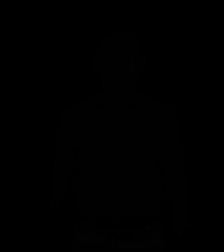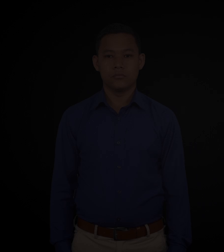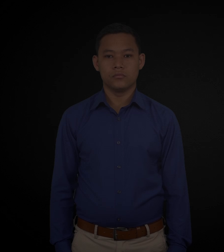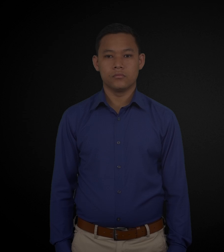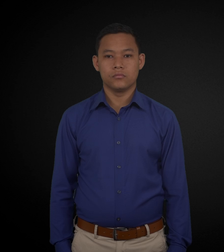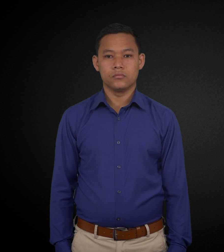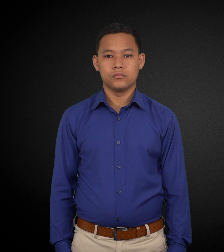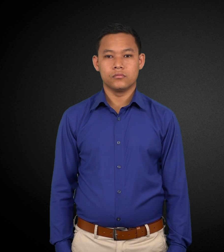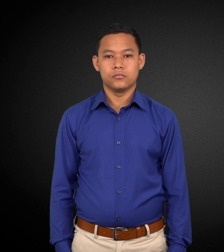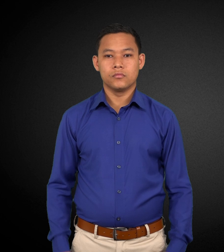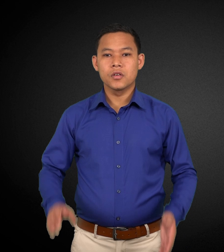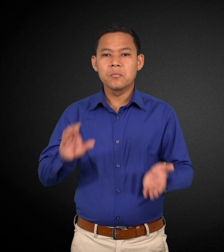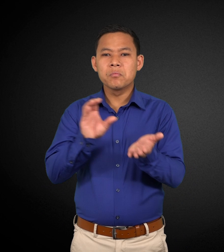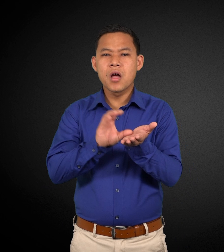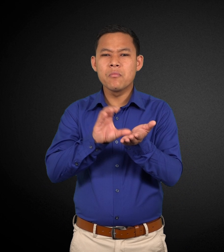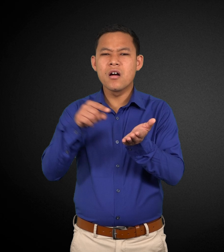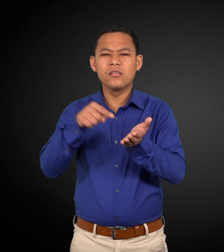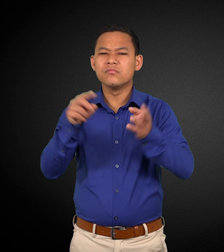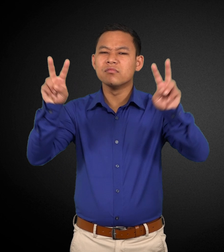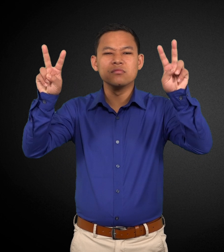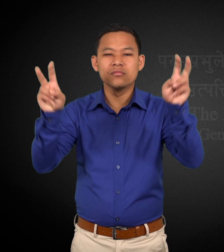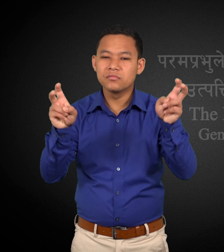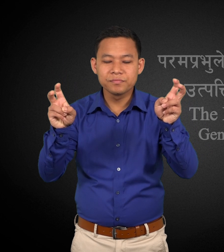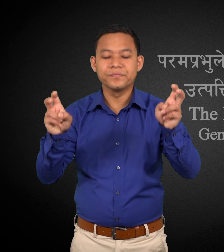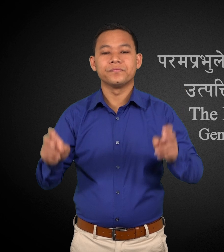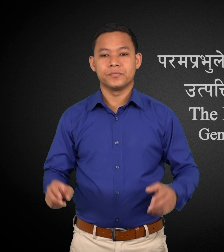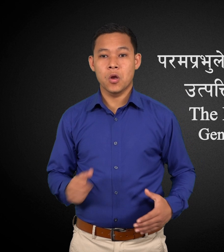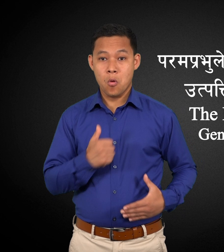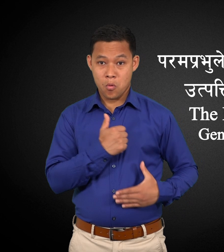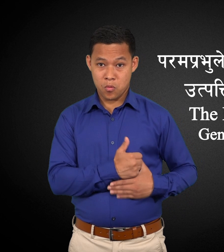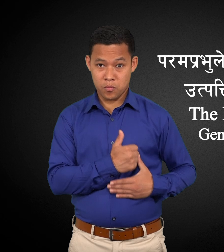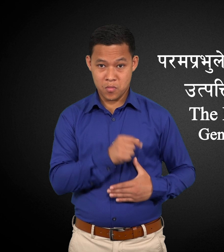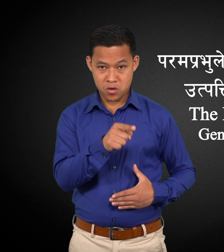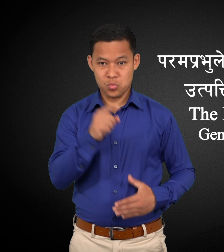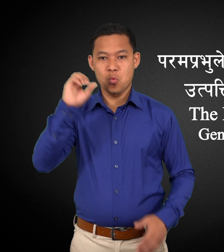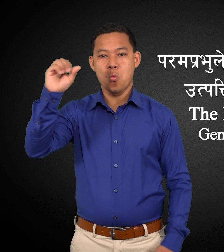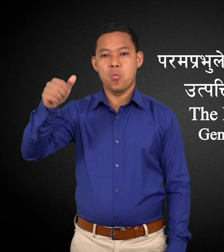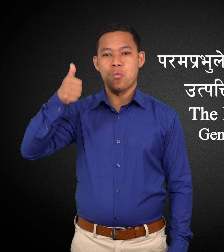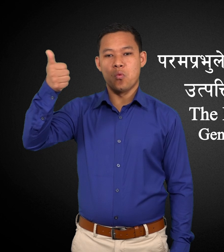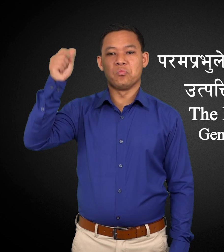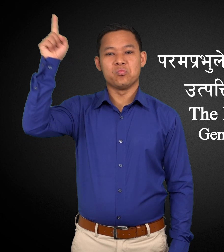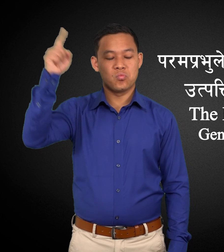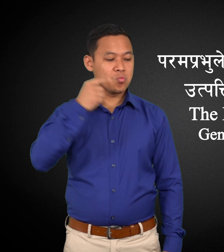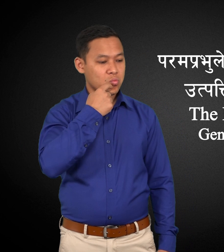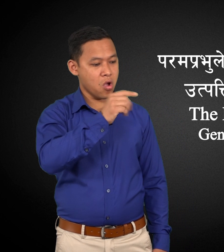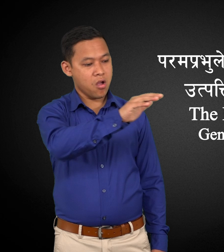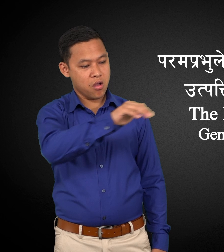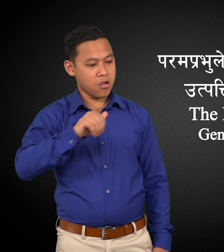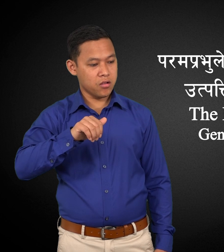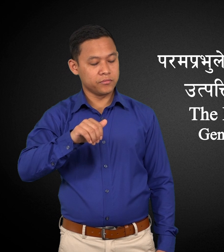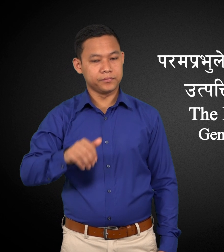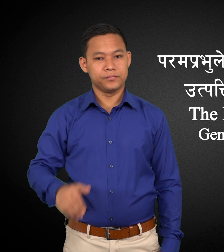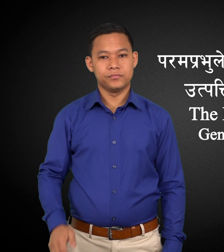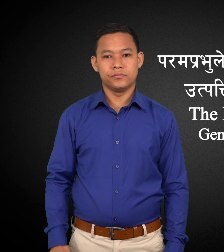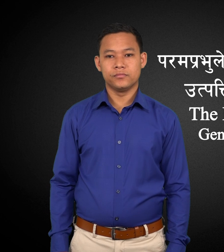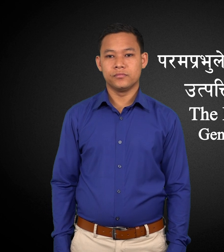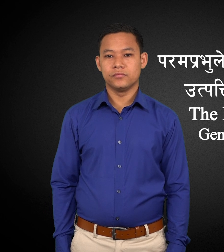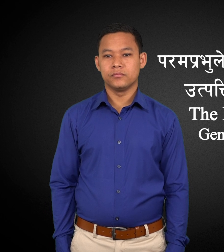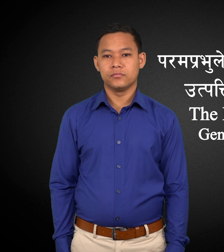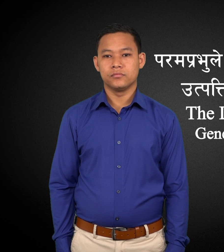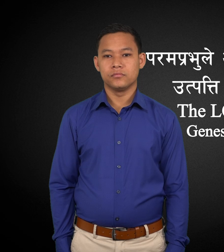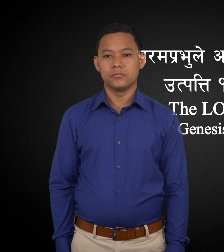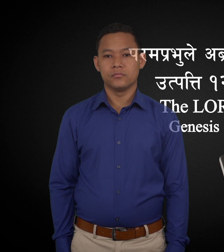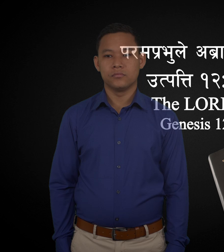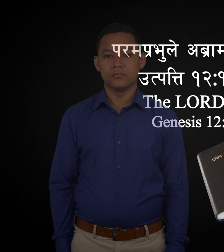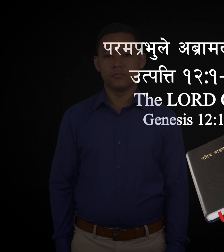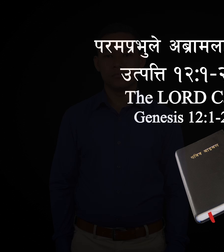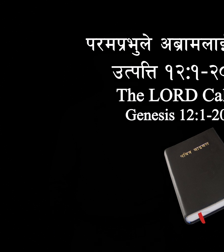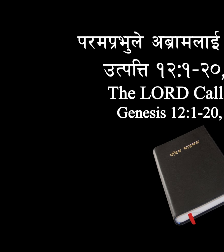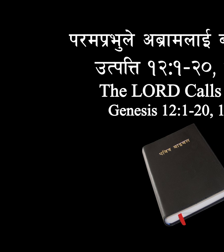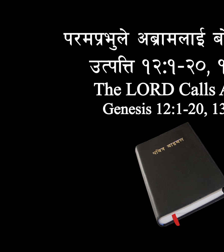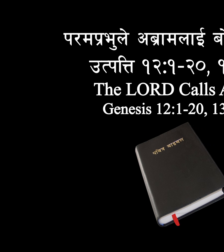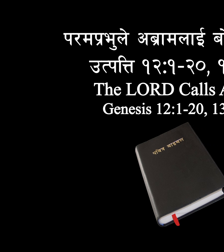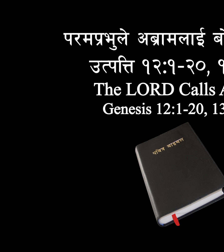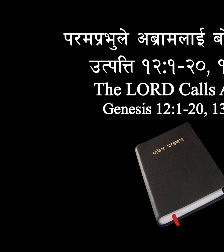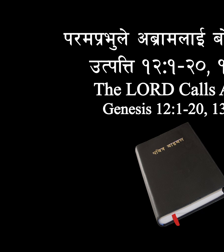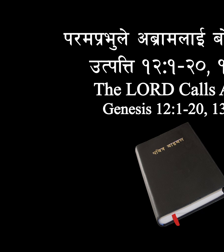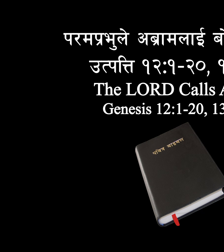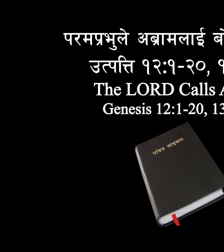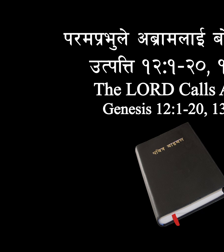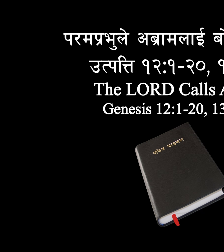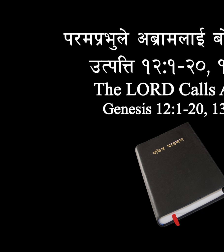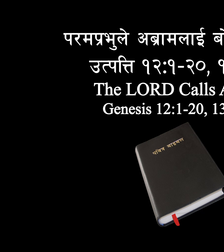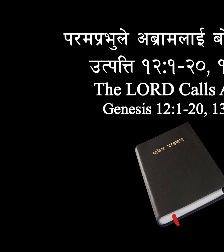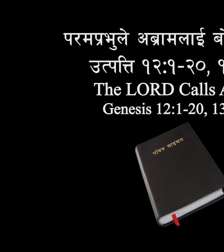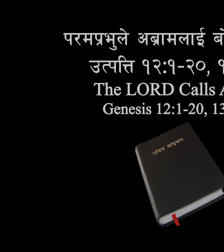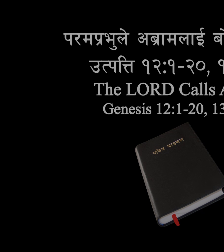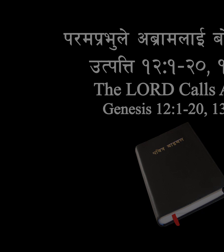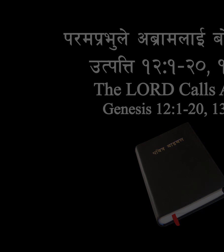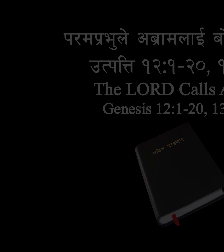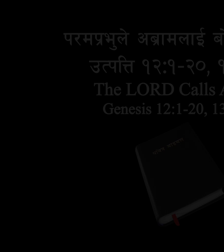The Lord calls Abram